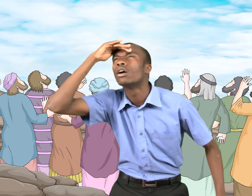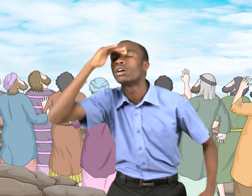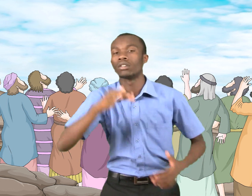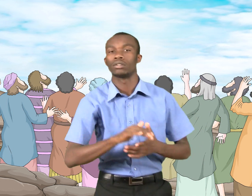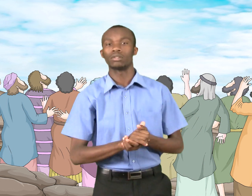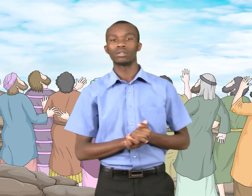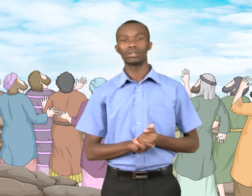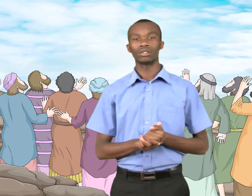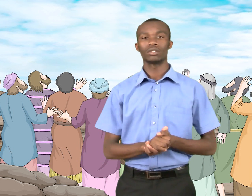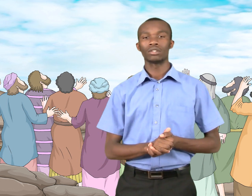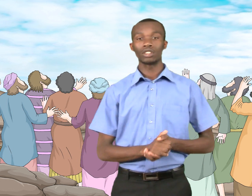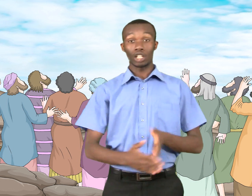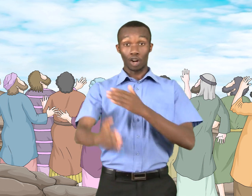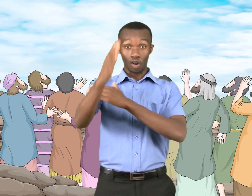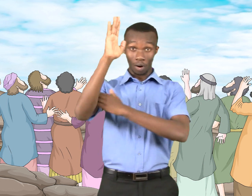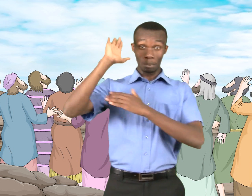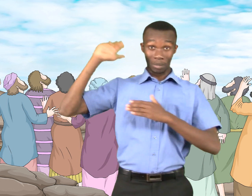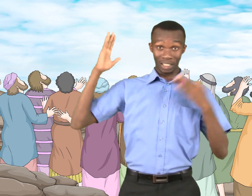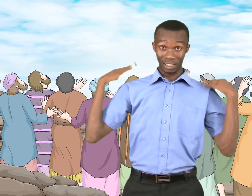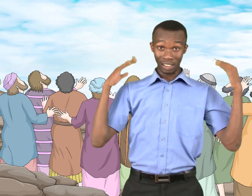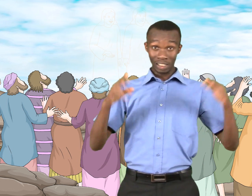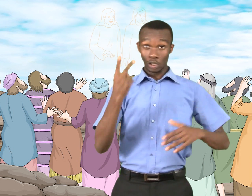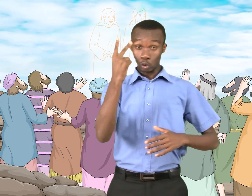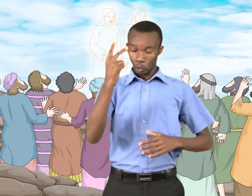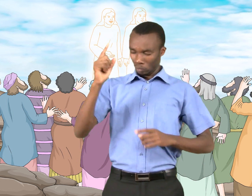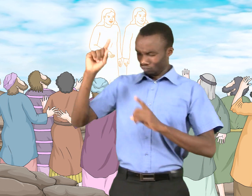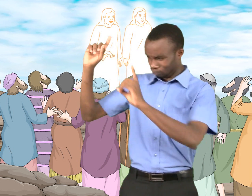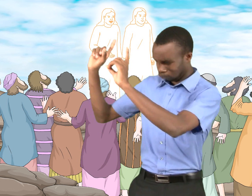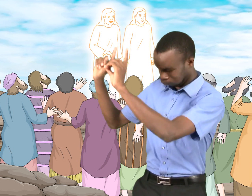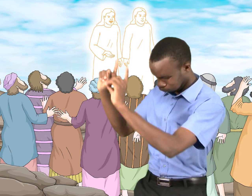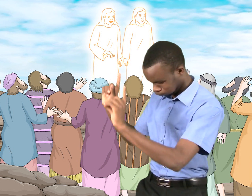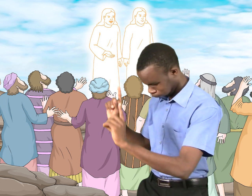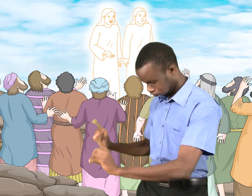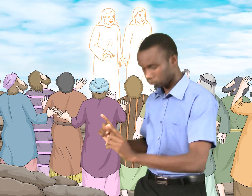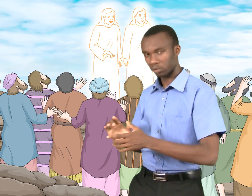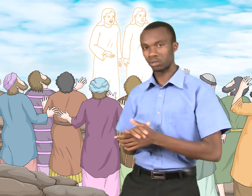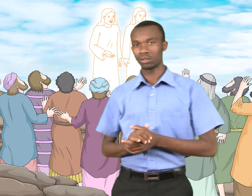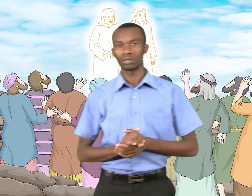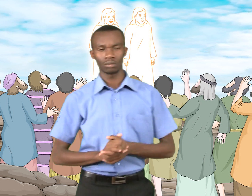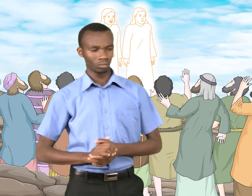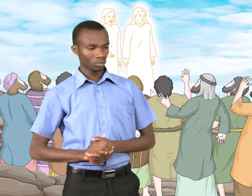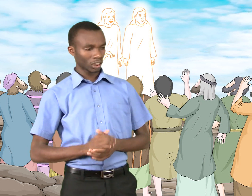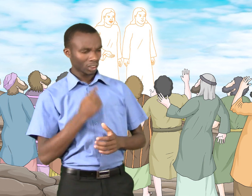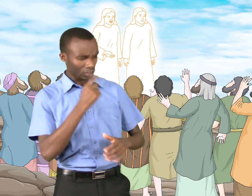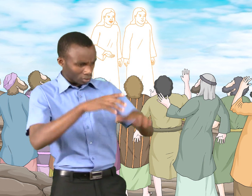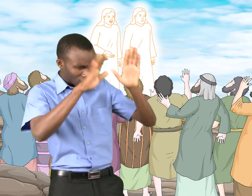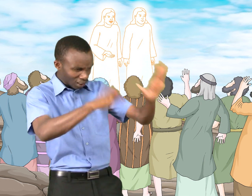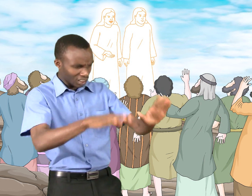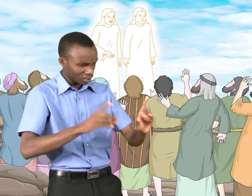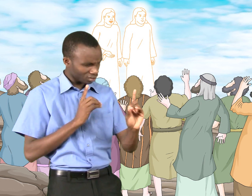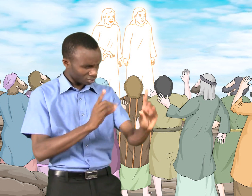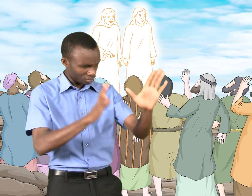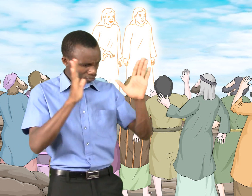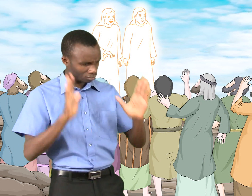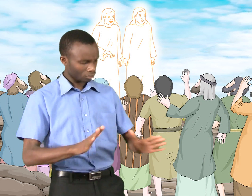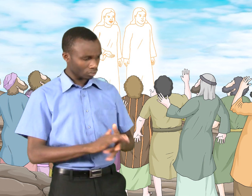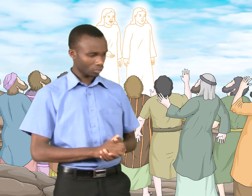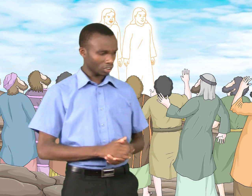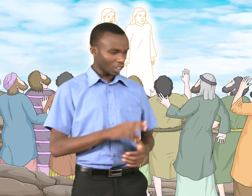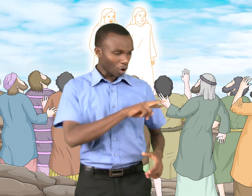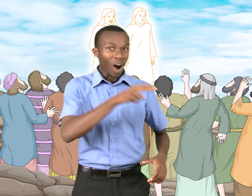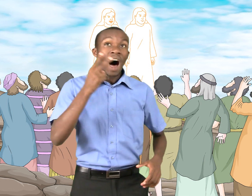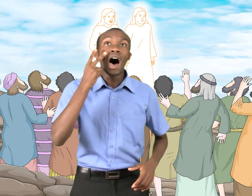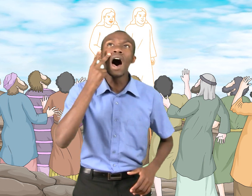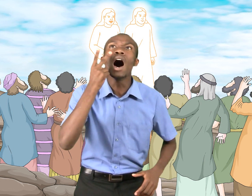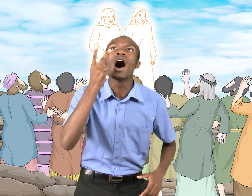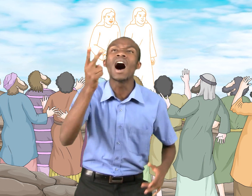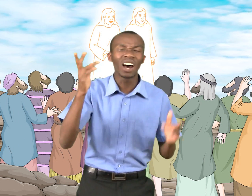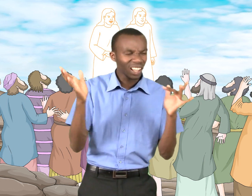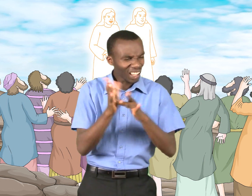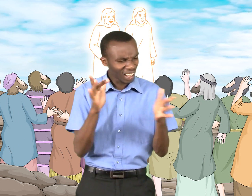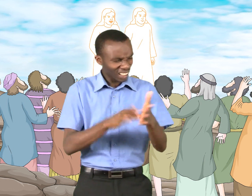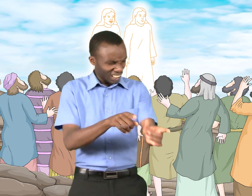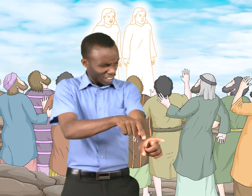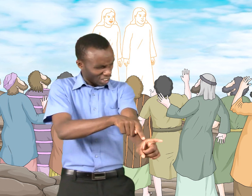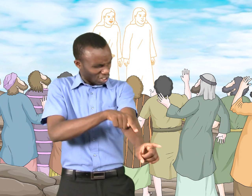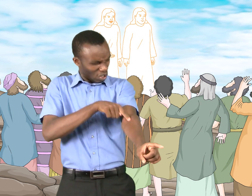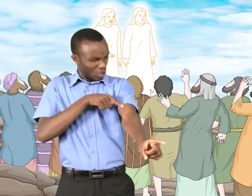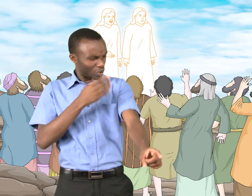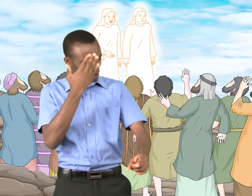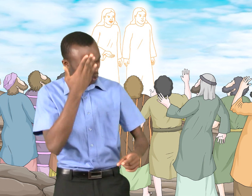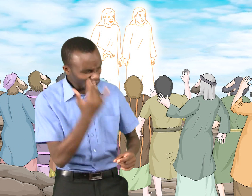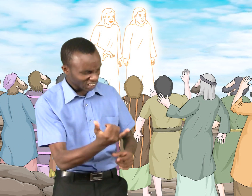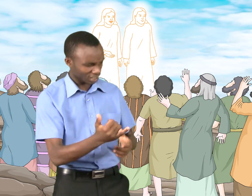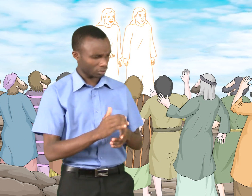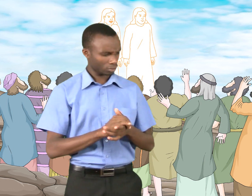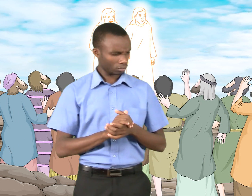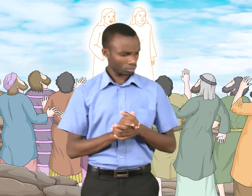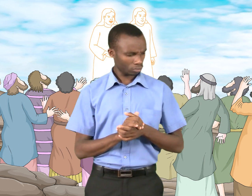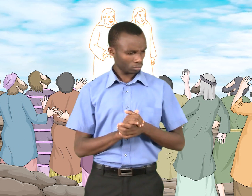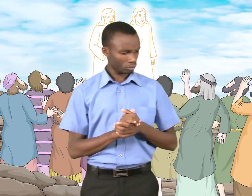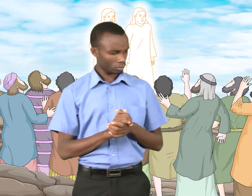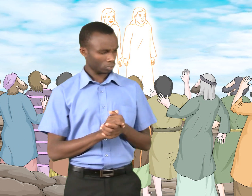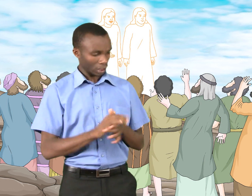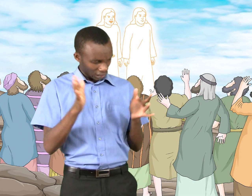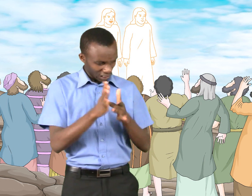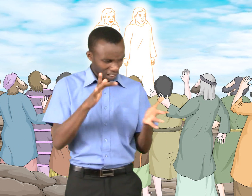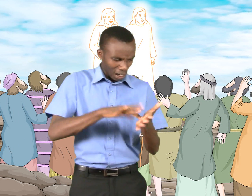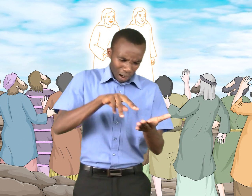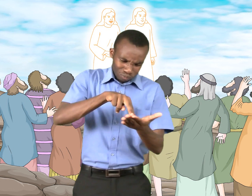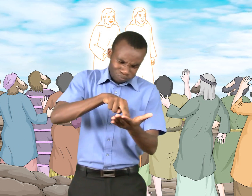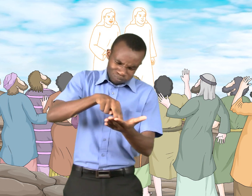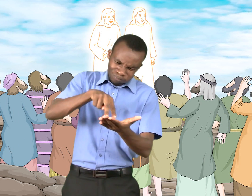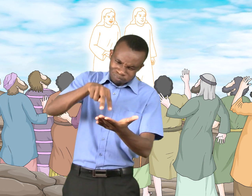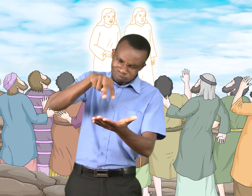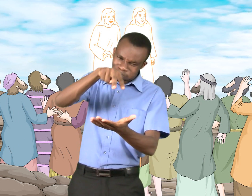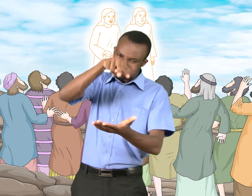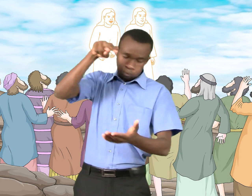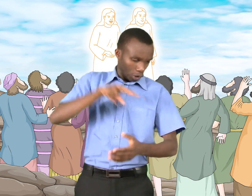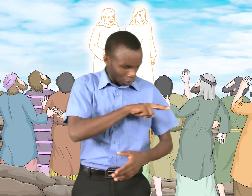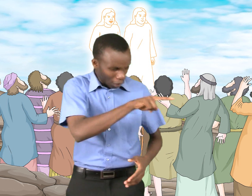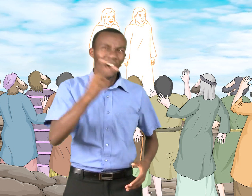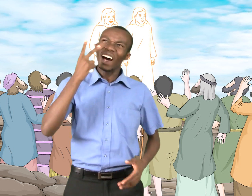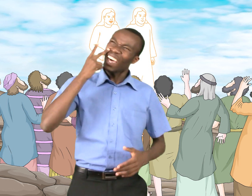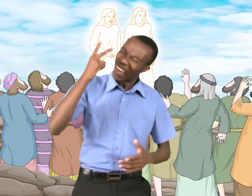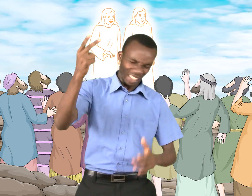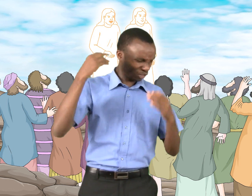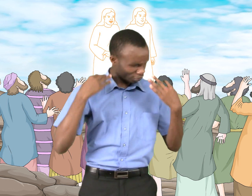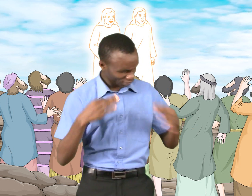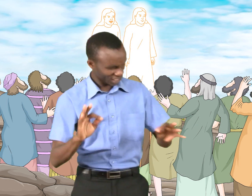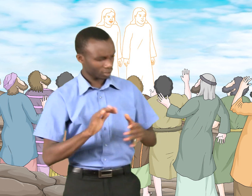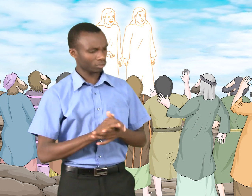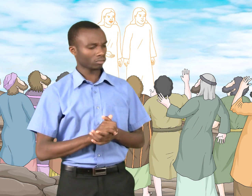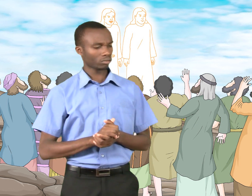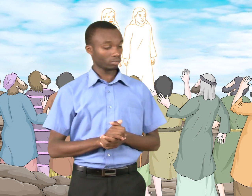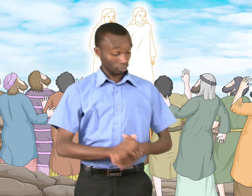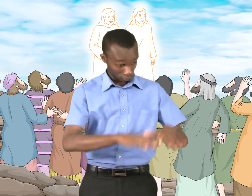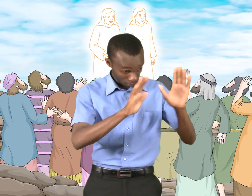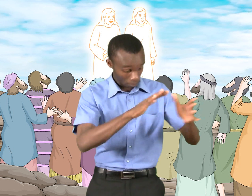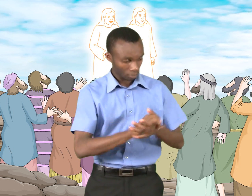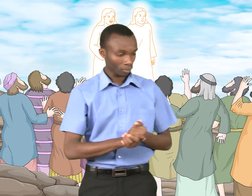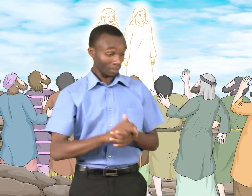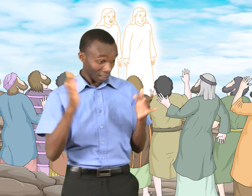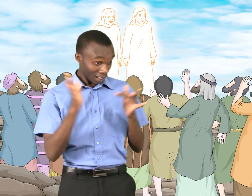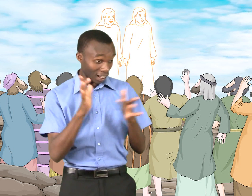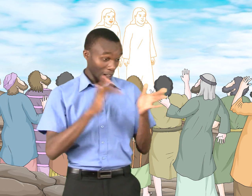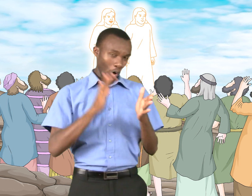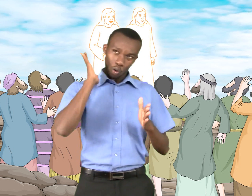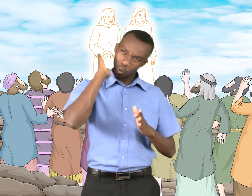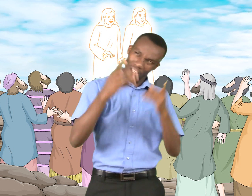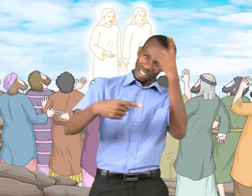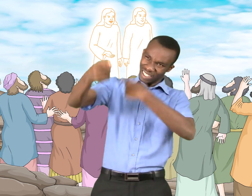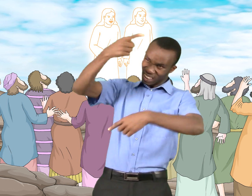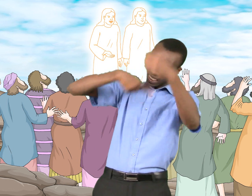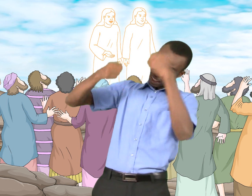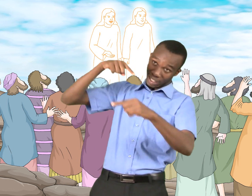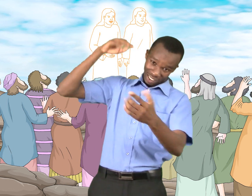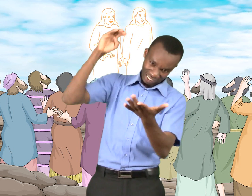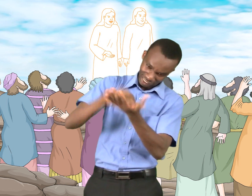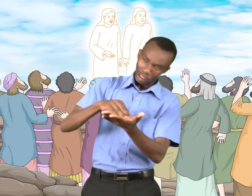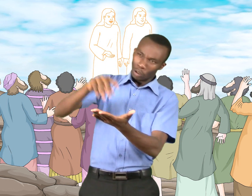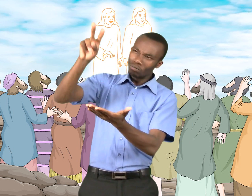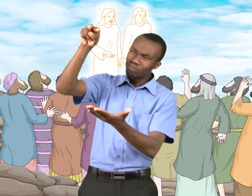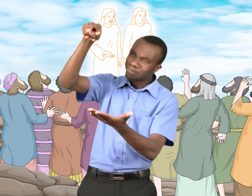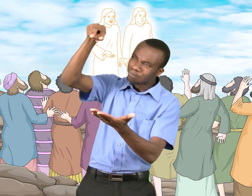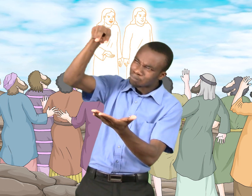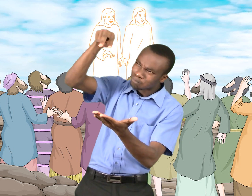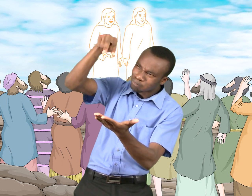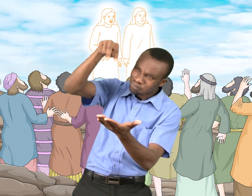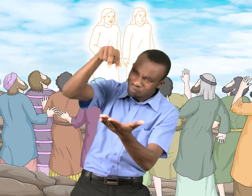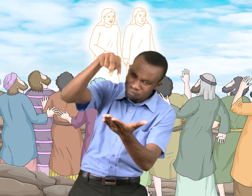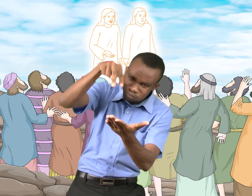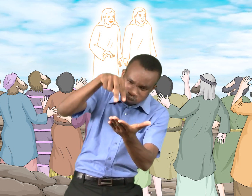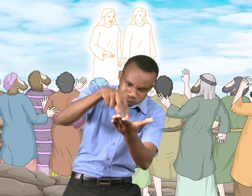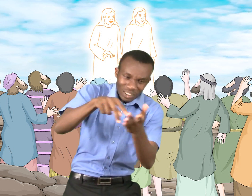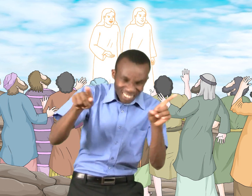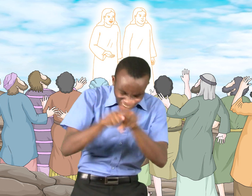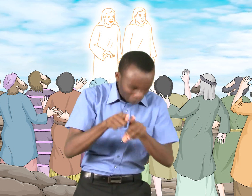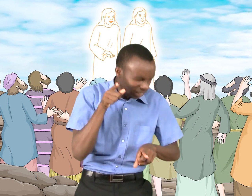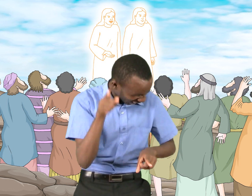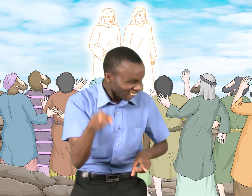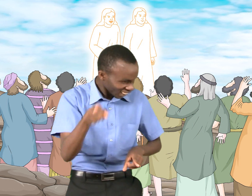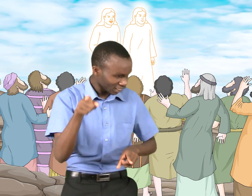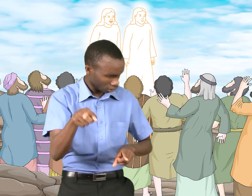They were looking intently into the sky as He was going, when suddenly two men dressed in white stood beside them. “Men of Galilee,” they said, “why do you stand here looking into the sky?